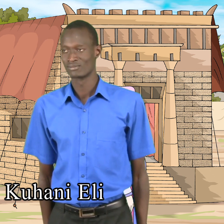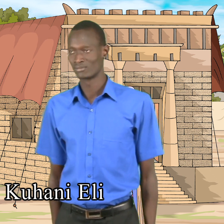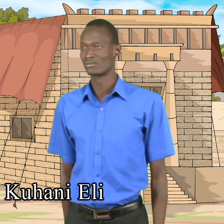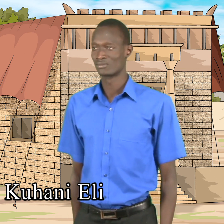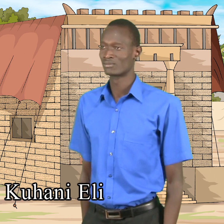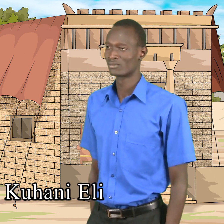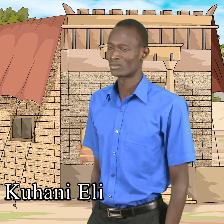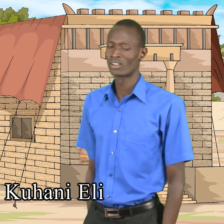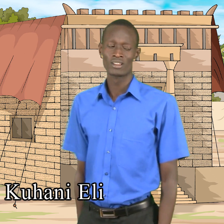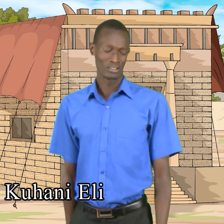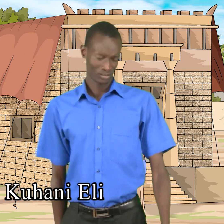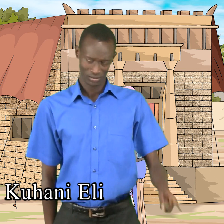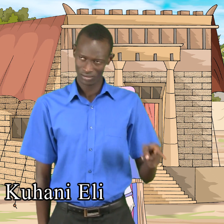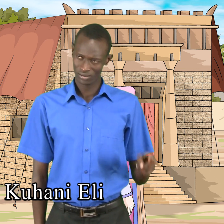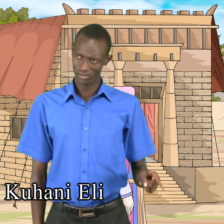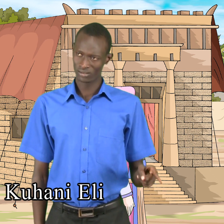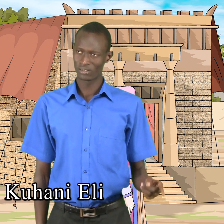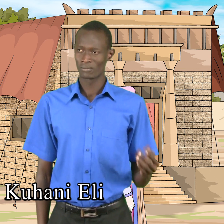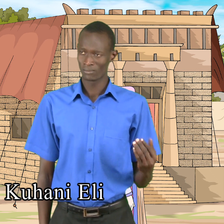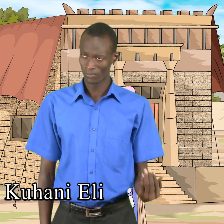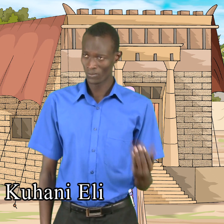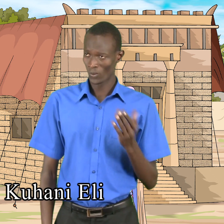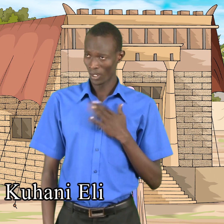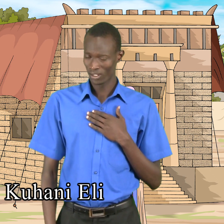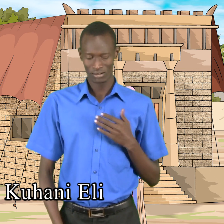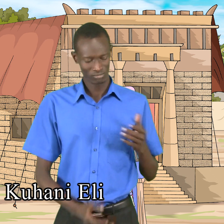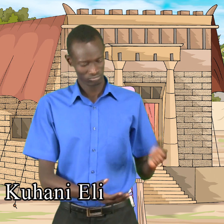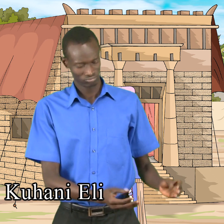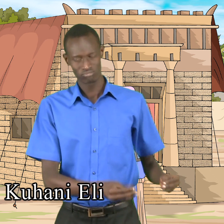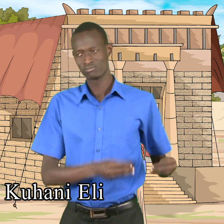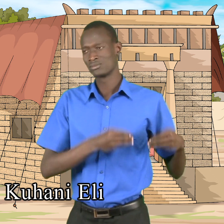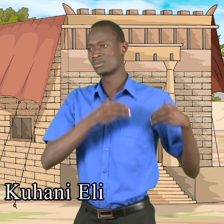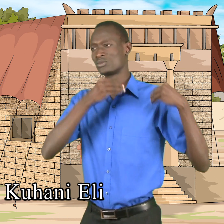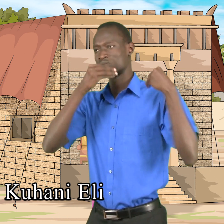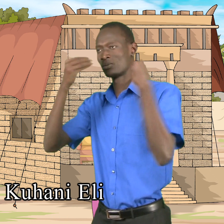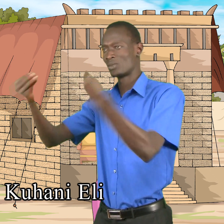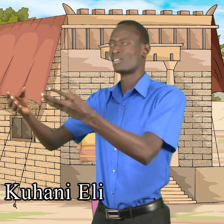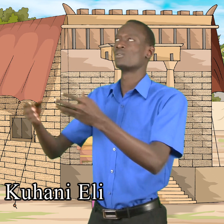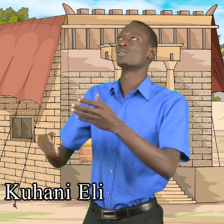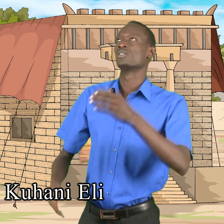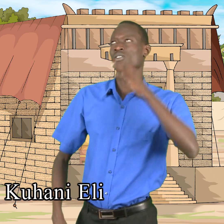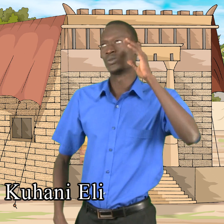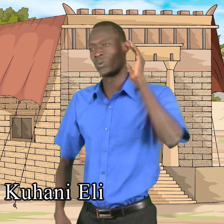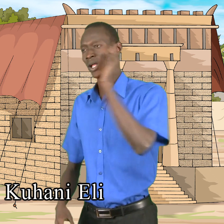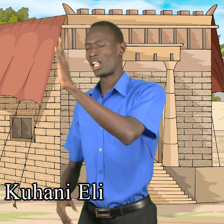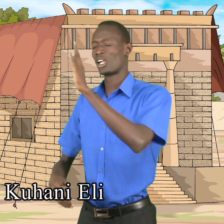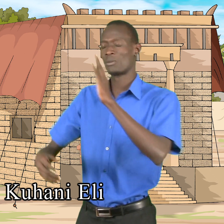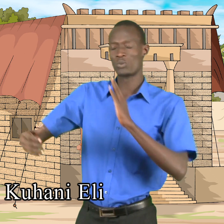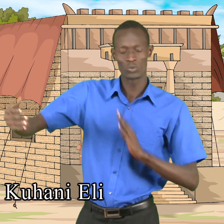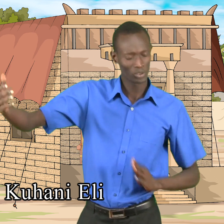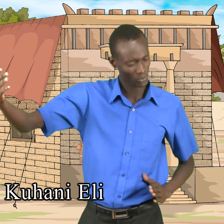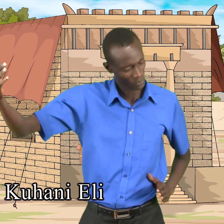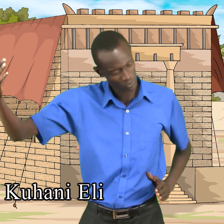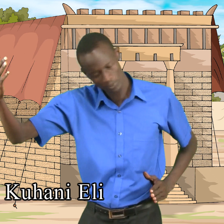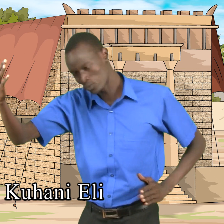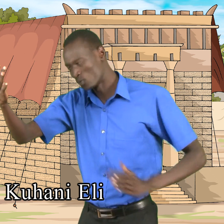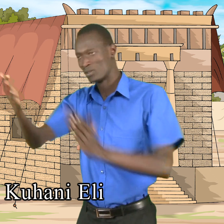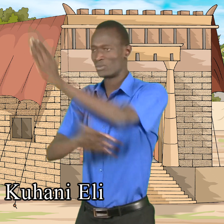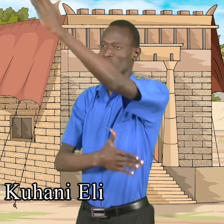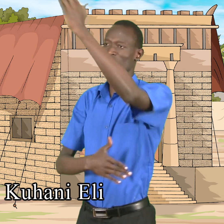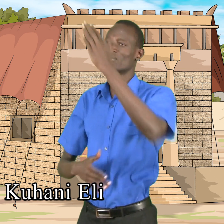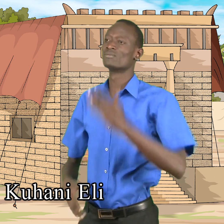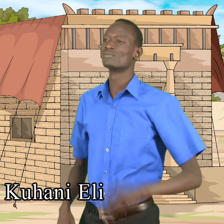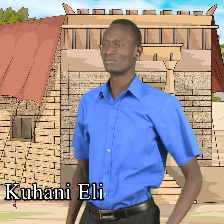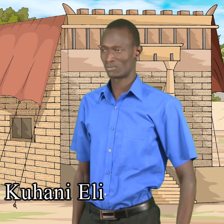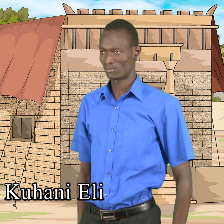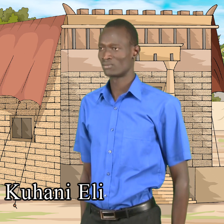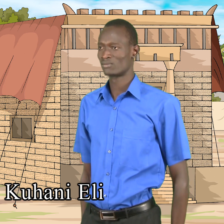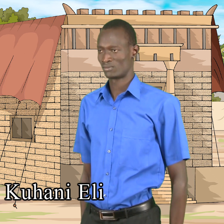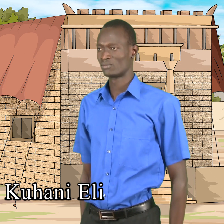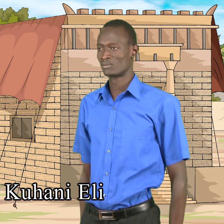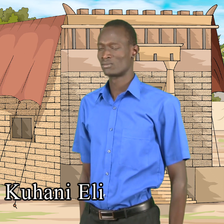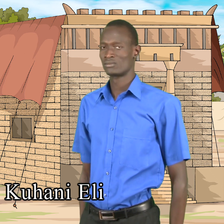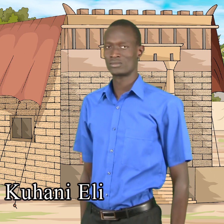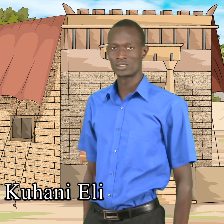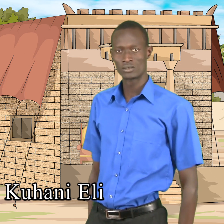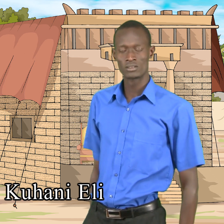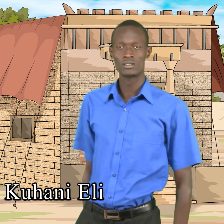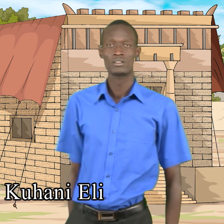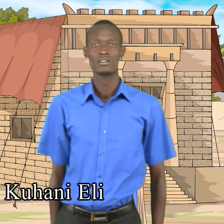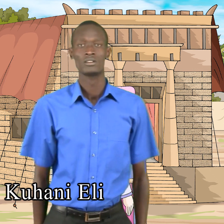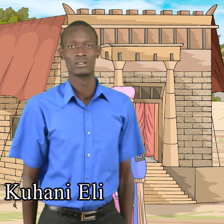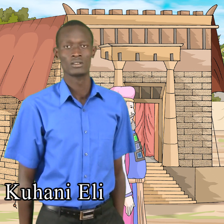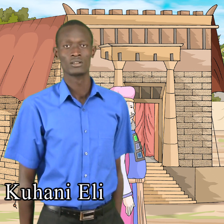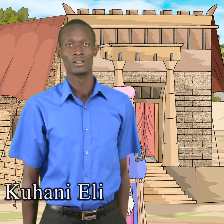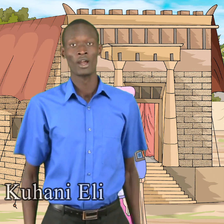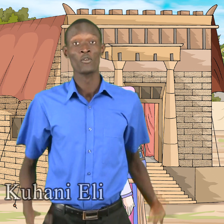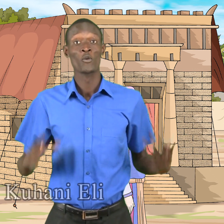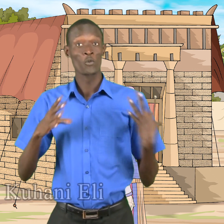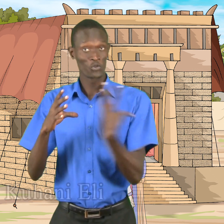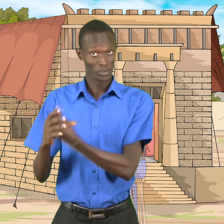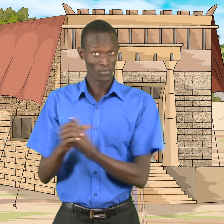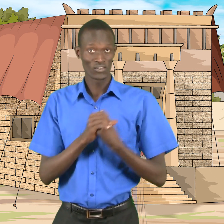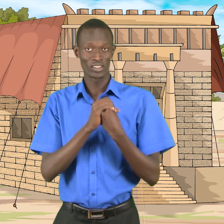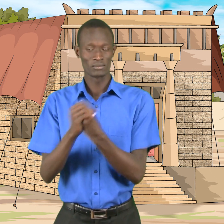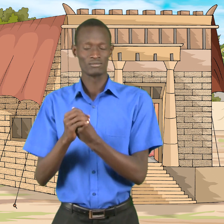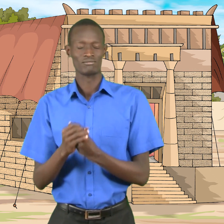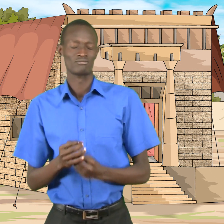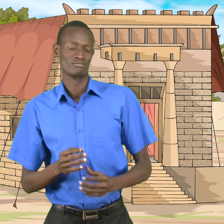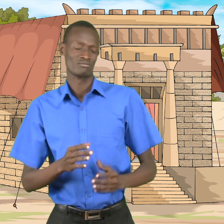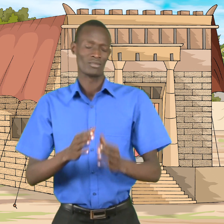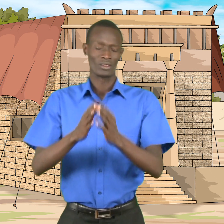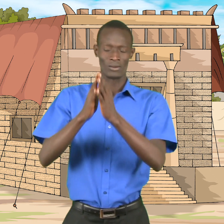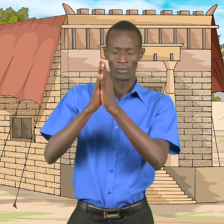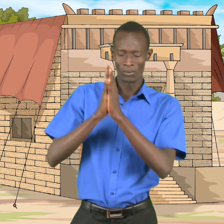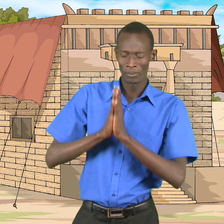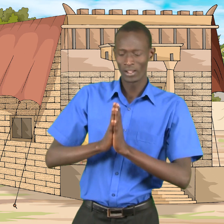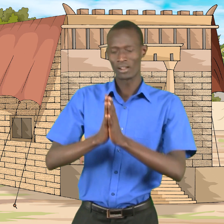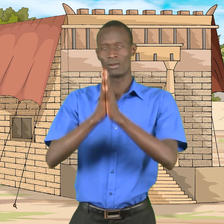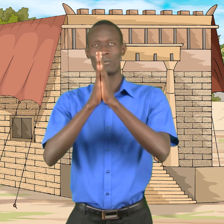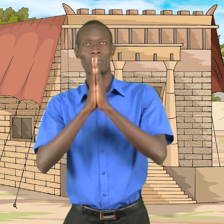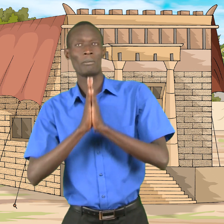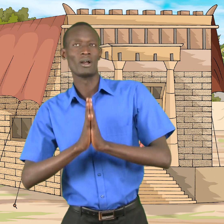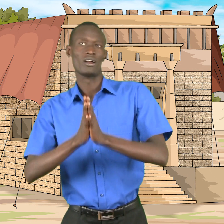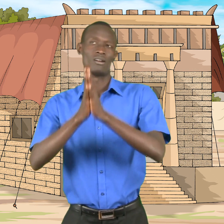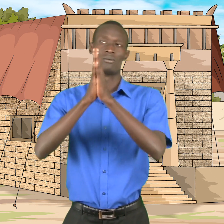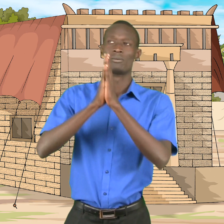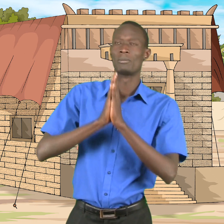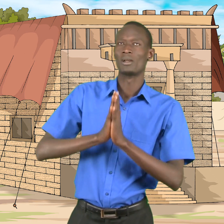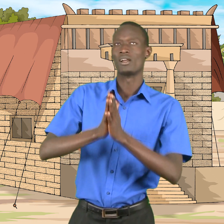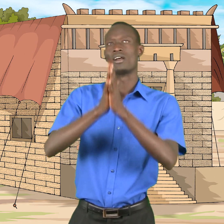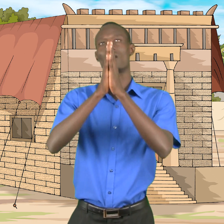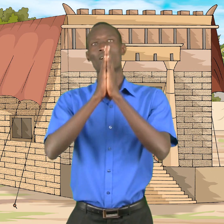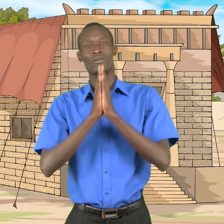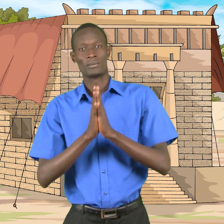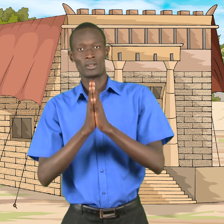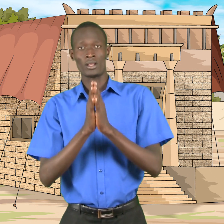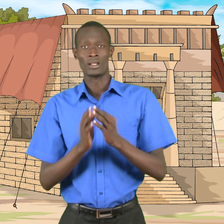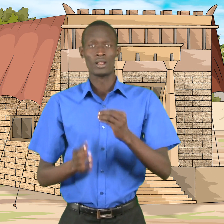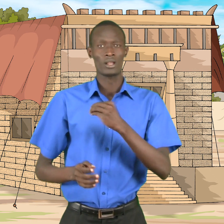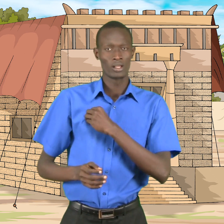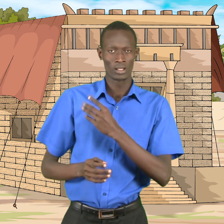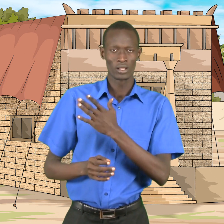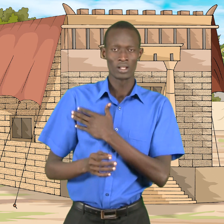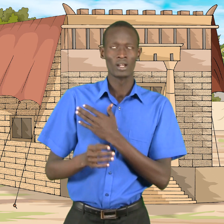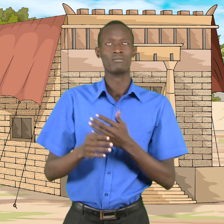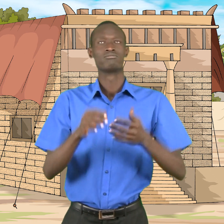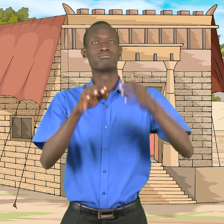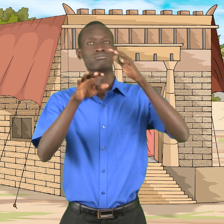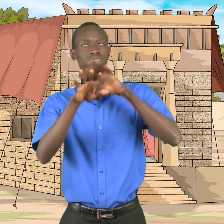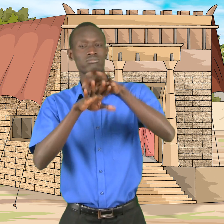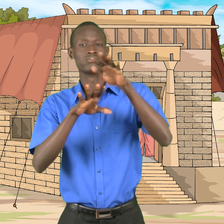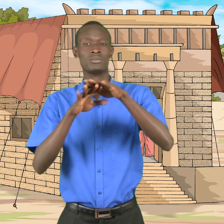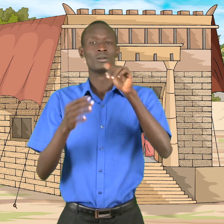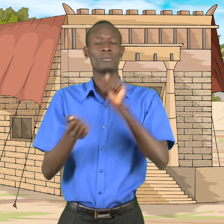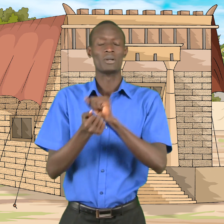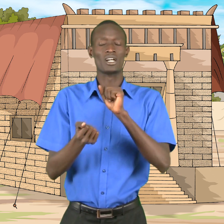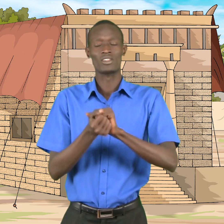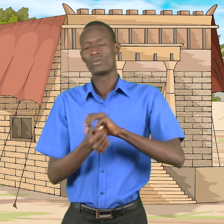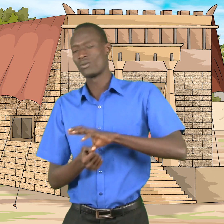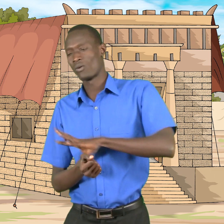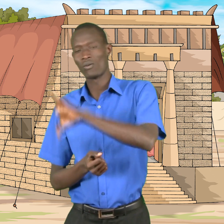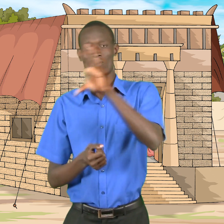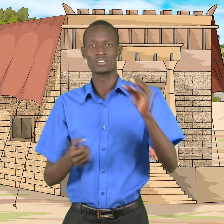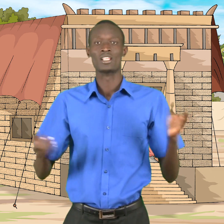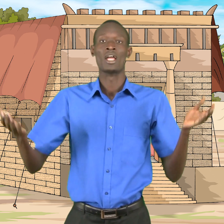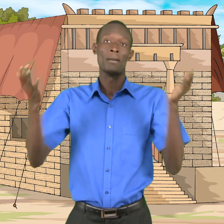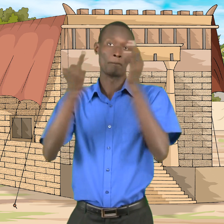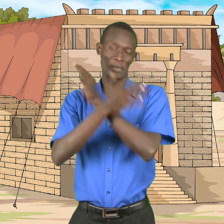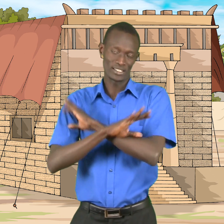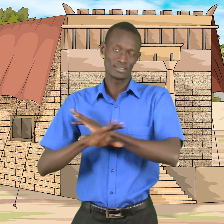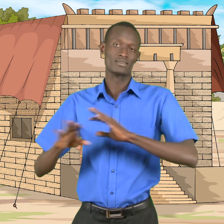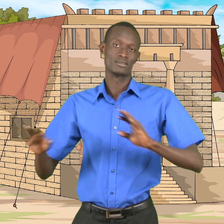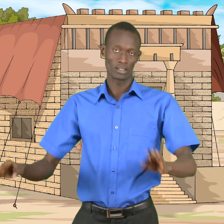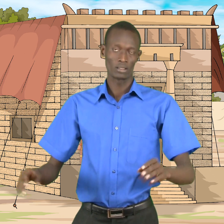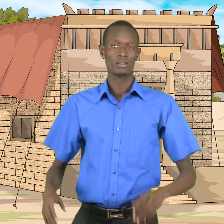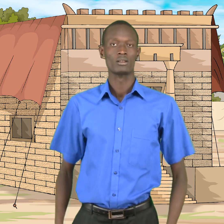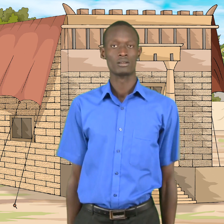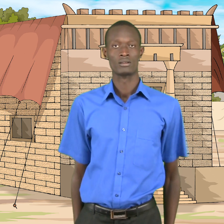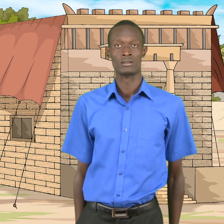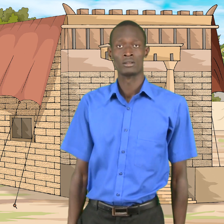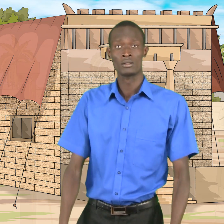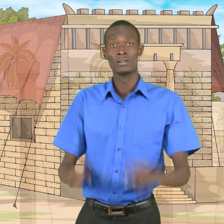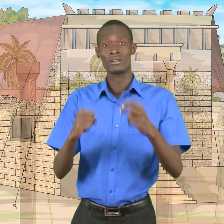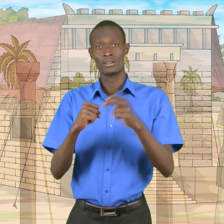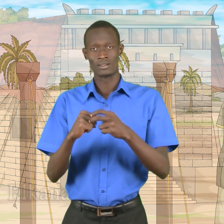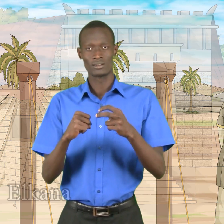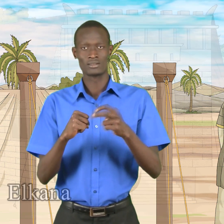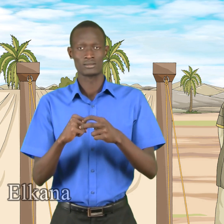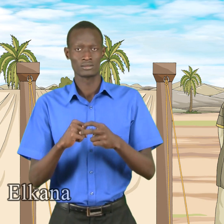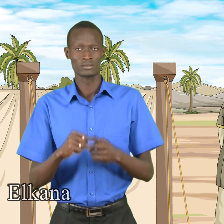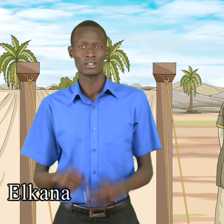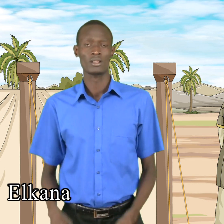For as long as he lives, he is dedicated to the LORD.” So they worshiped the LORD there. At that time Hannah prayed: “My heart rejoices in the LORD in whom my horn is exalted. My mouth speaks boldly against my enemies, for I rejoice in Your salvation.